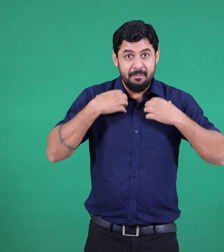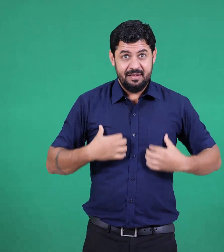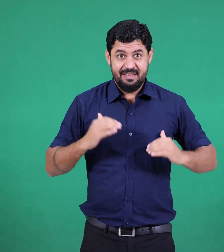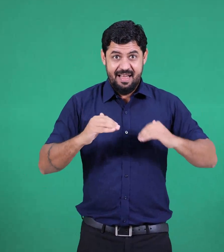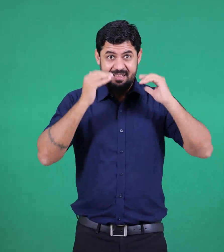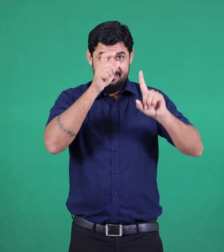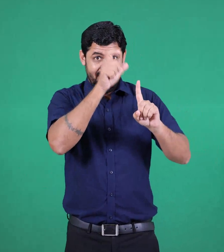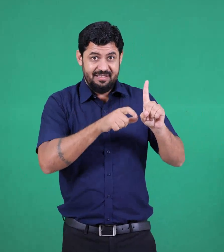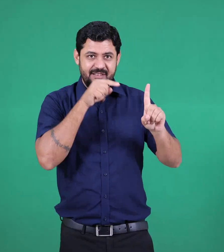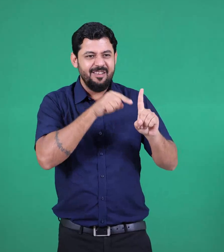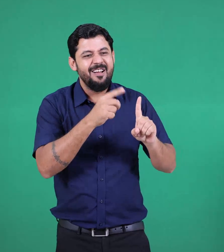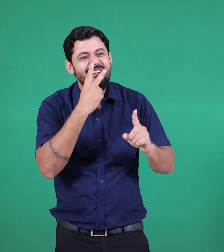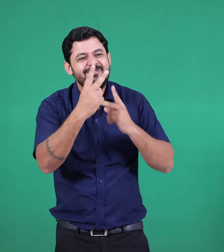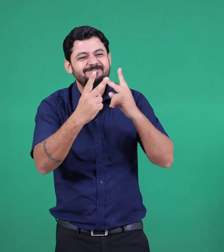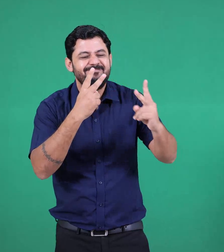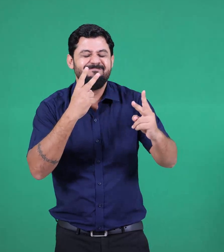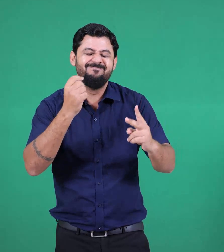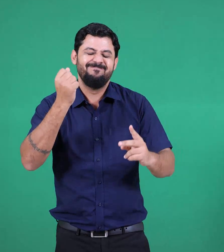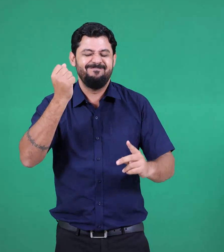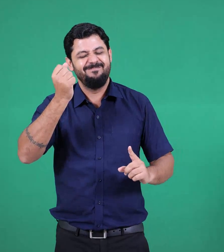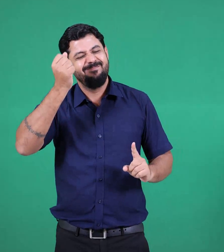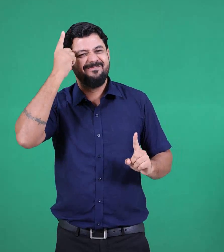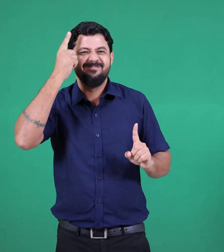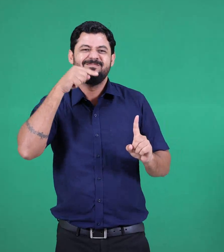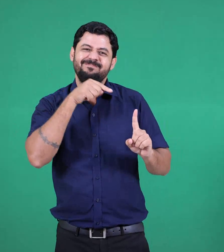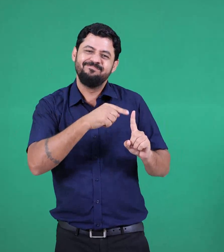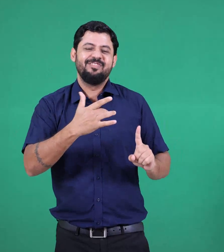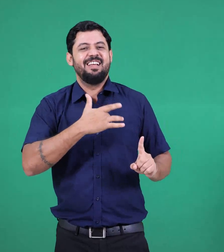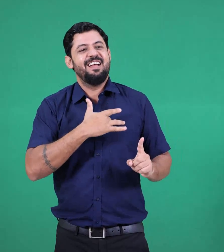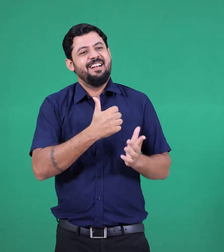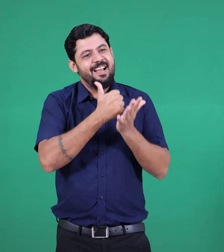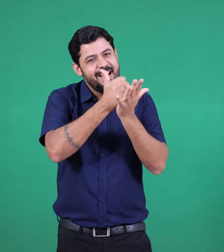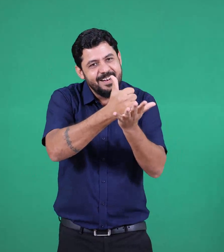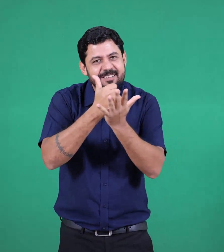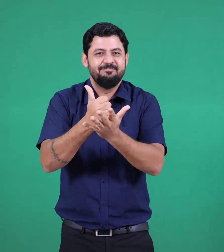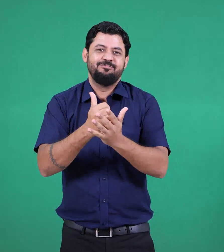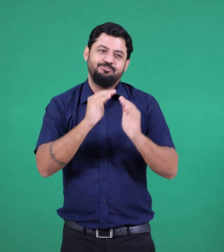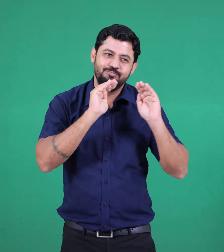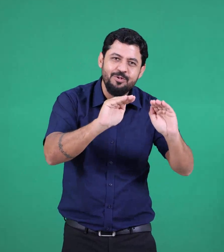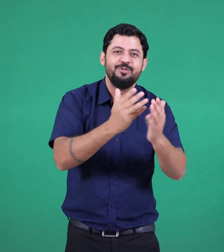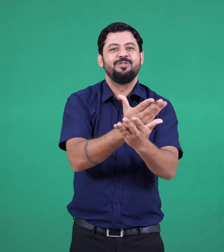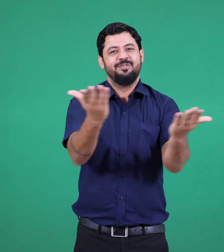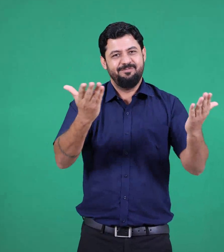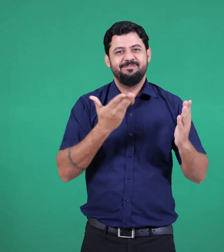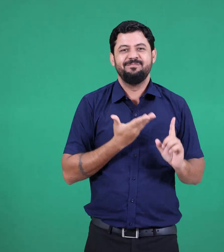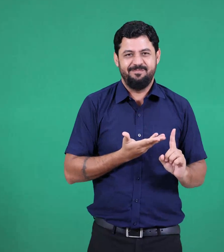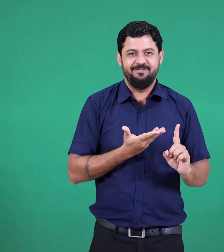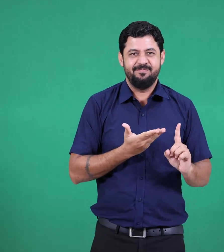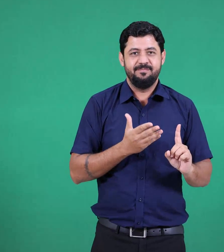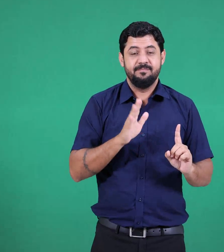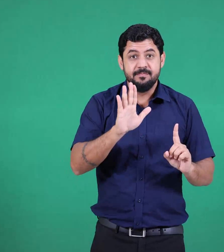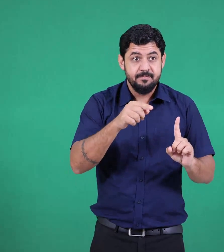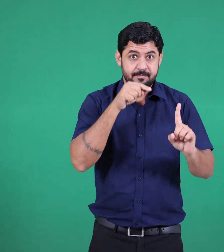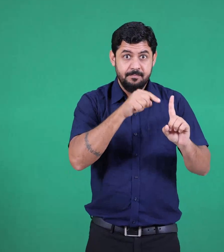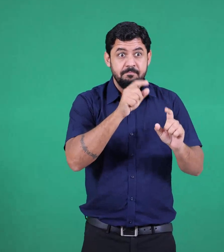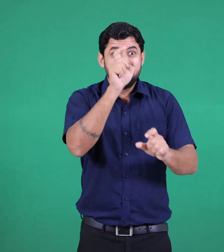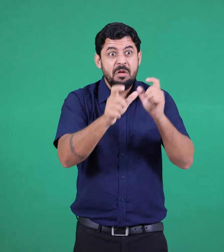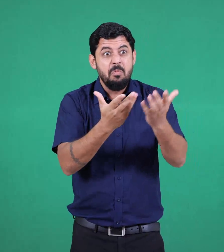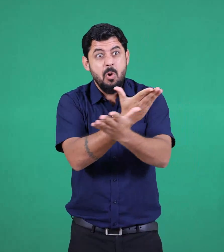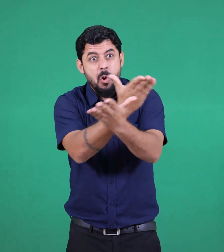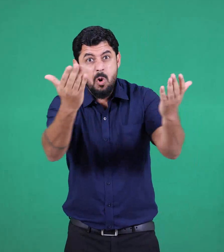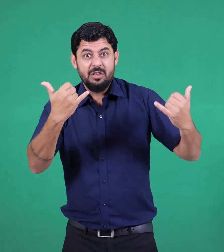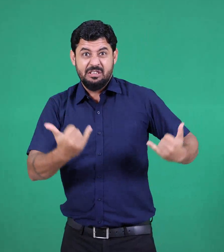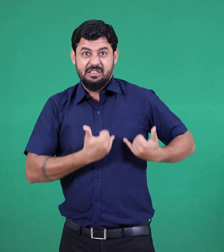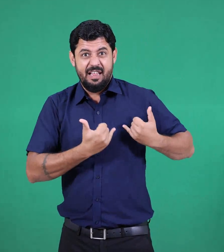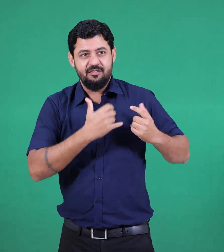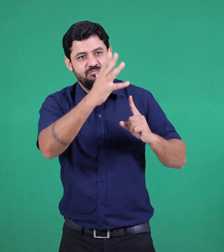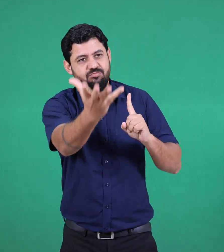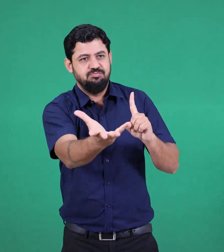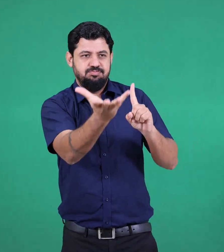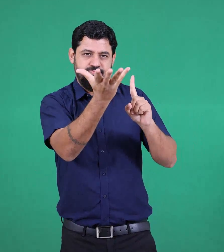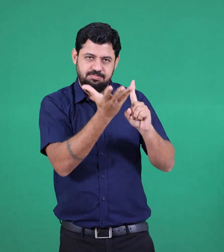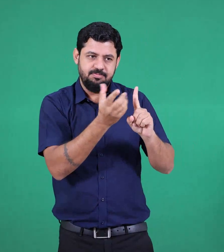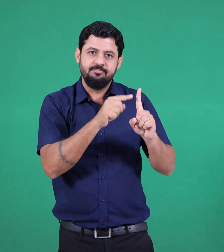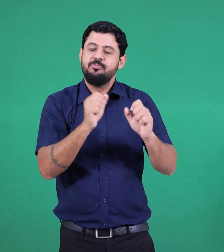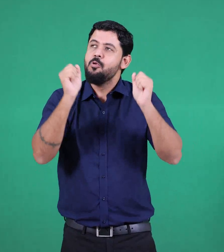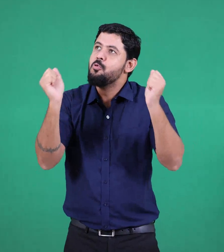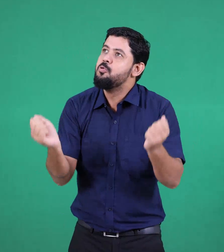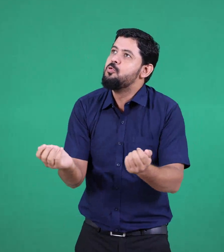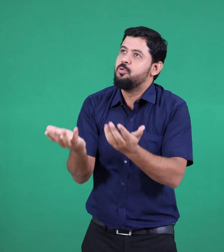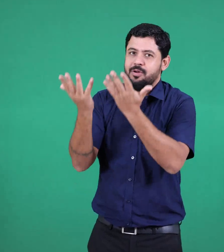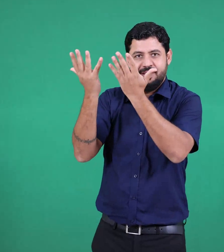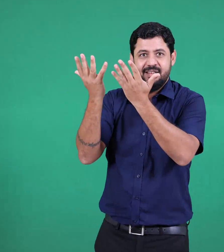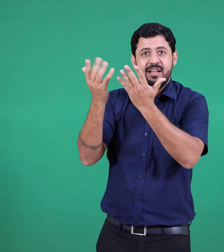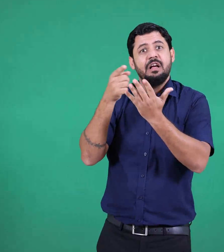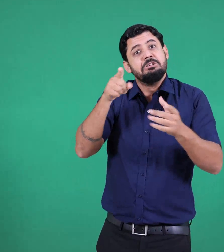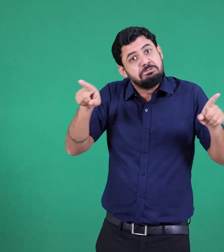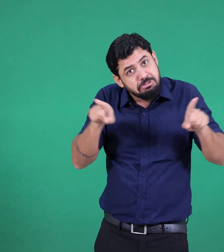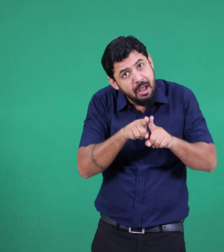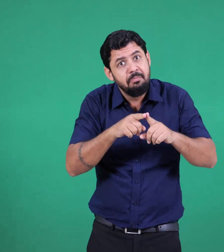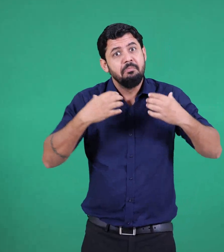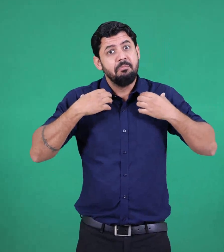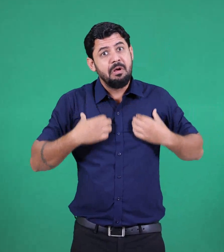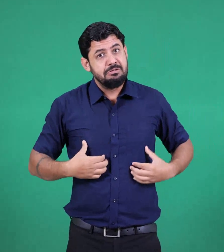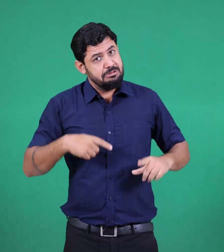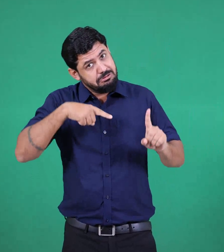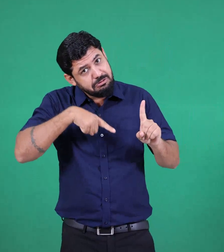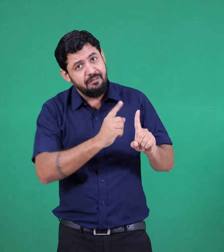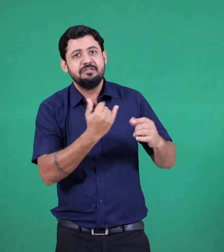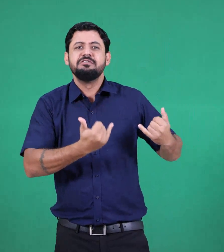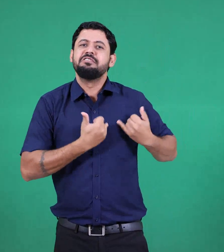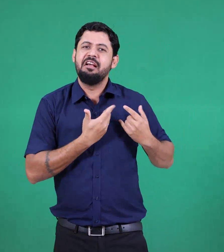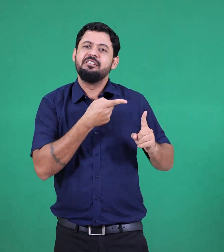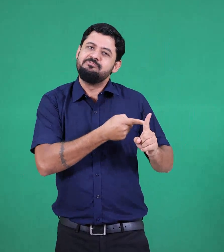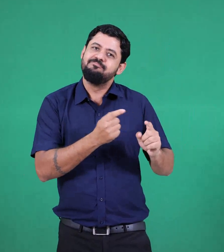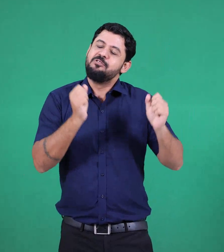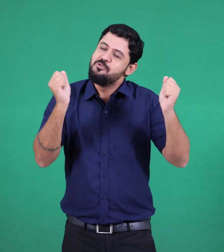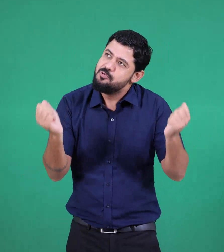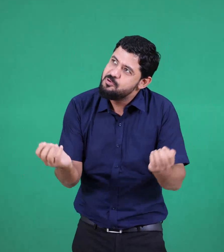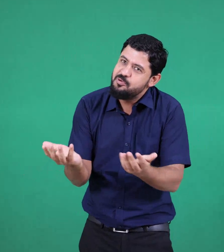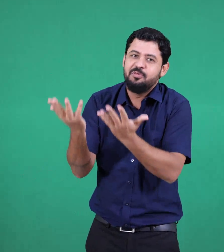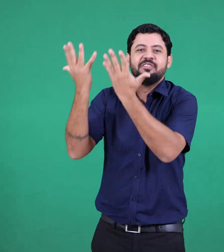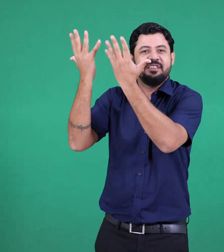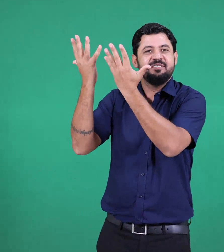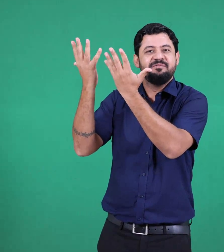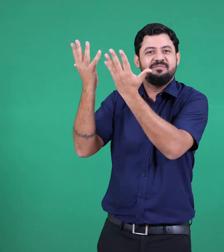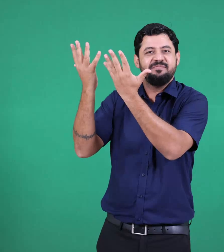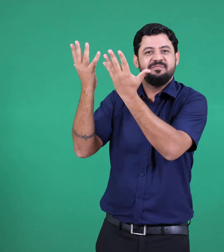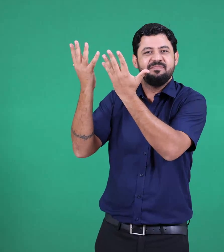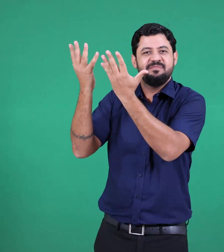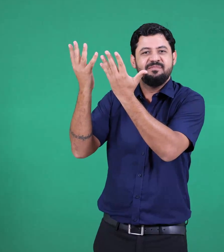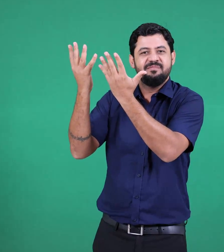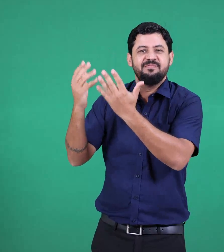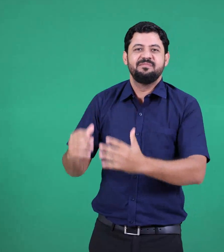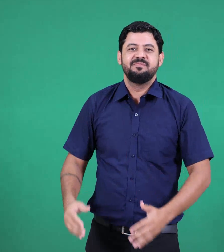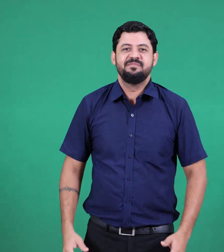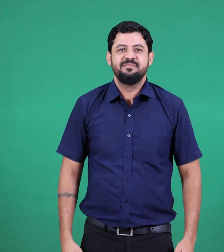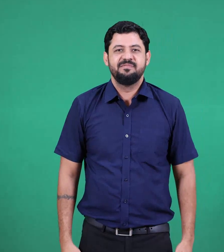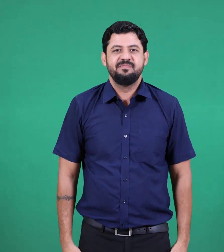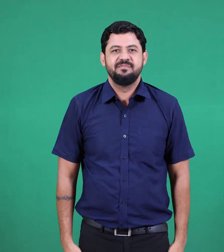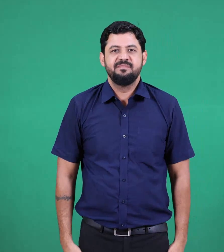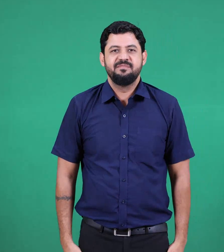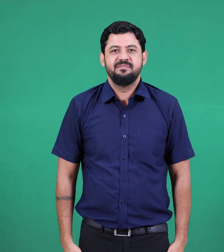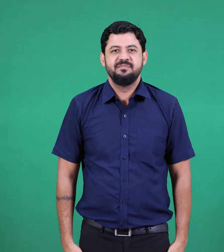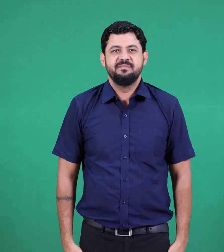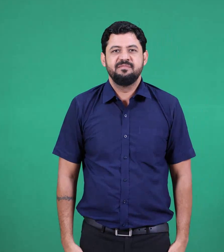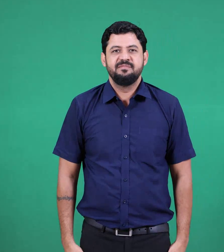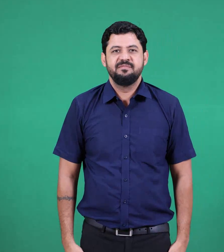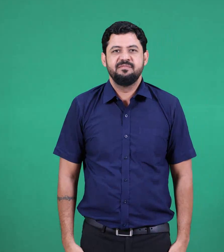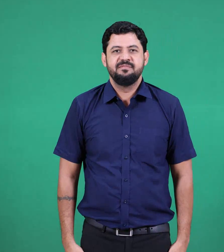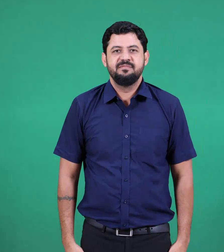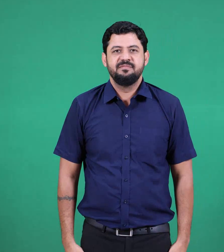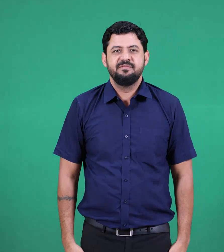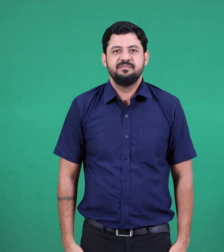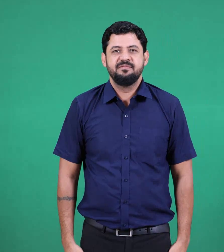That is why he is obligated to offer sacrifices for his own sins, as well as for the sins of the people.